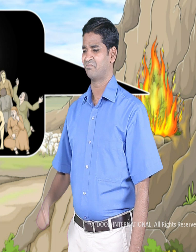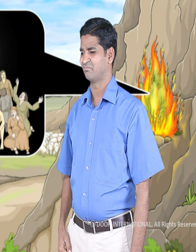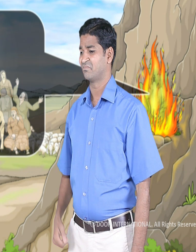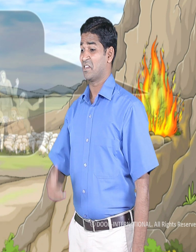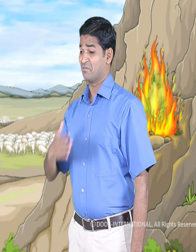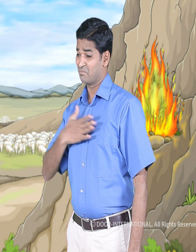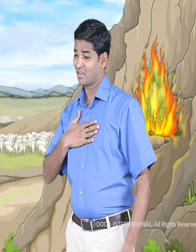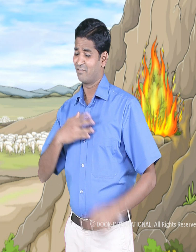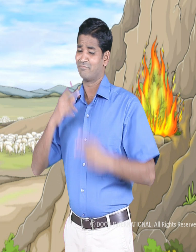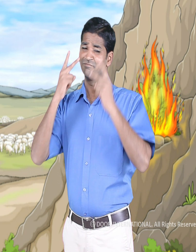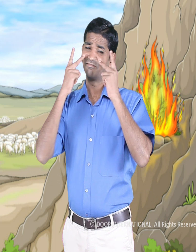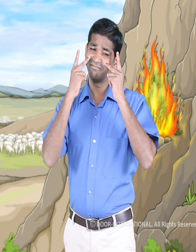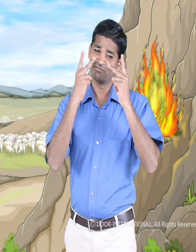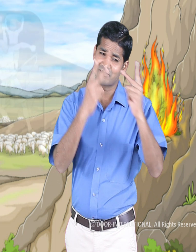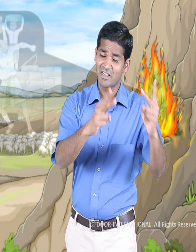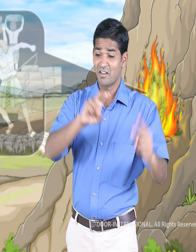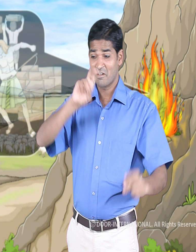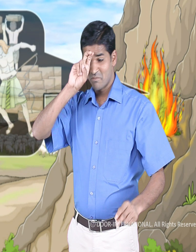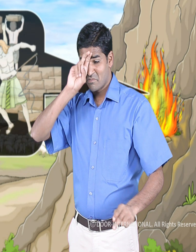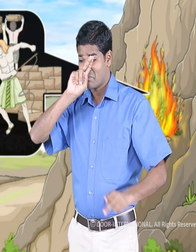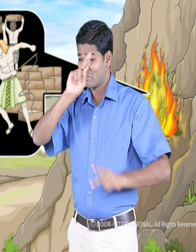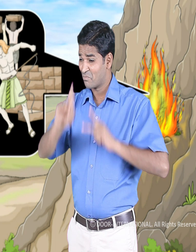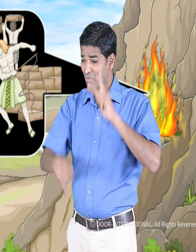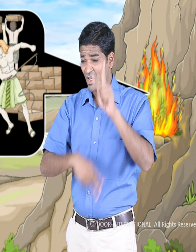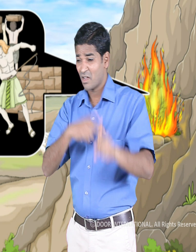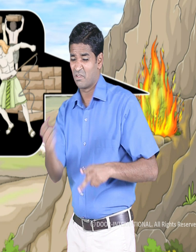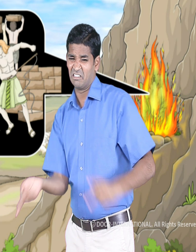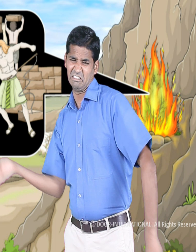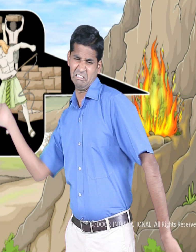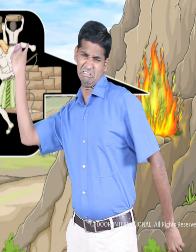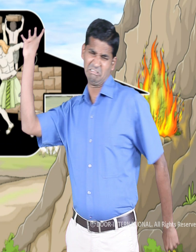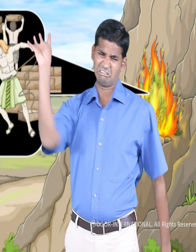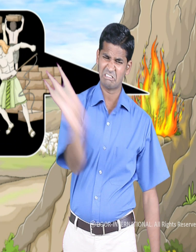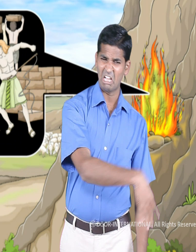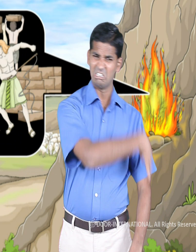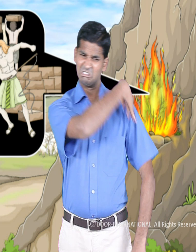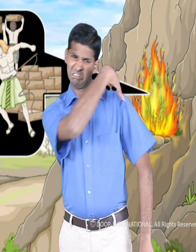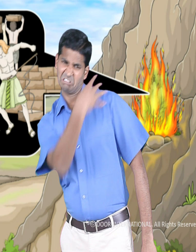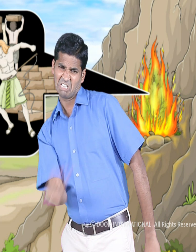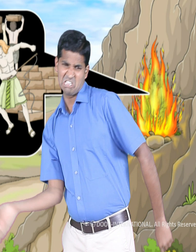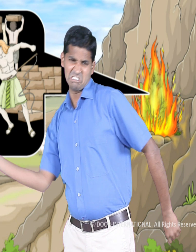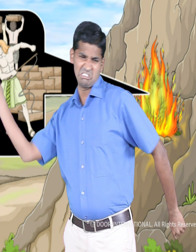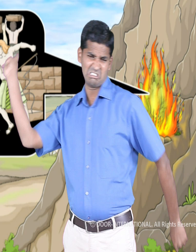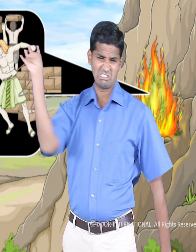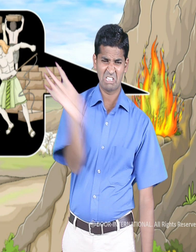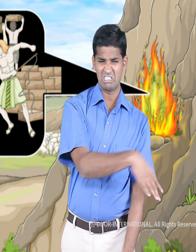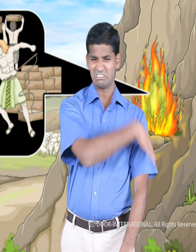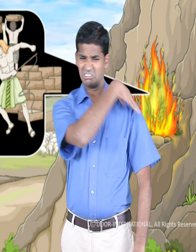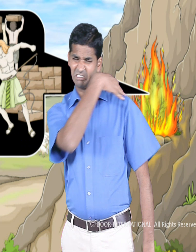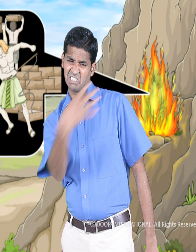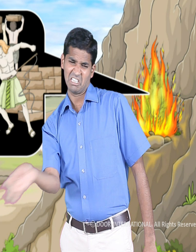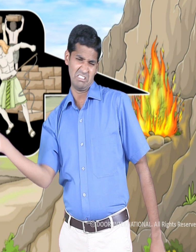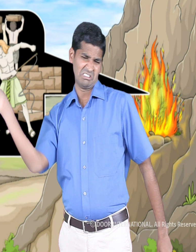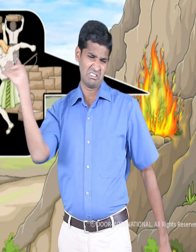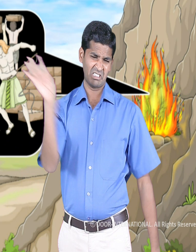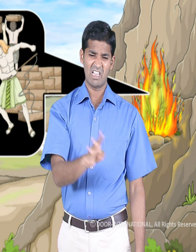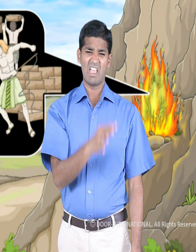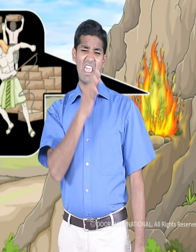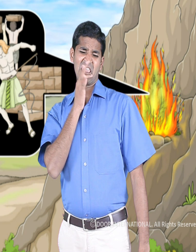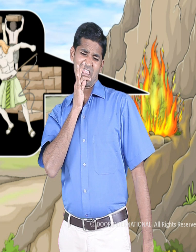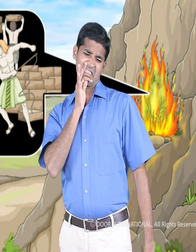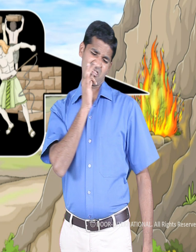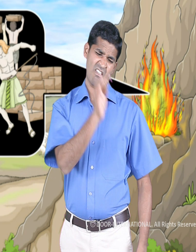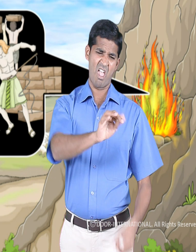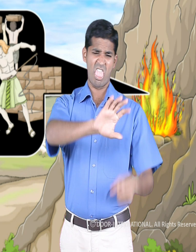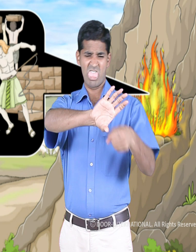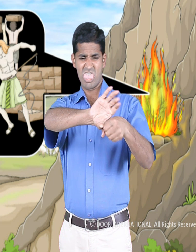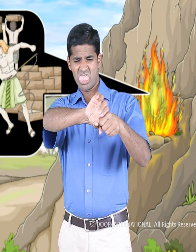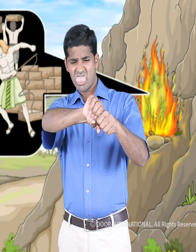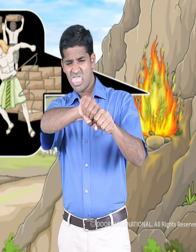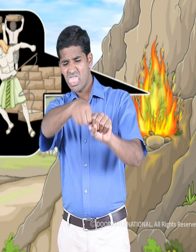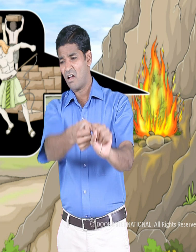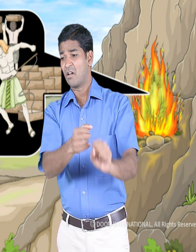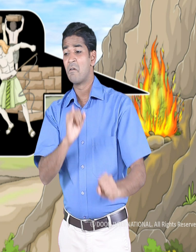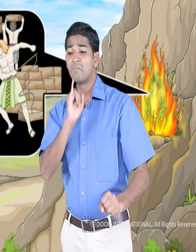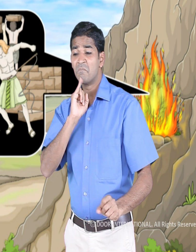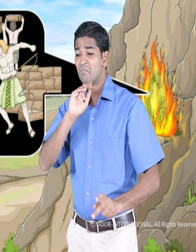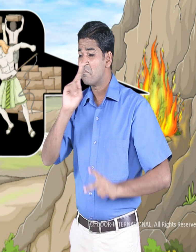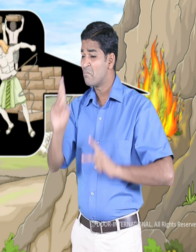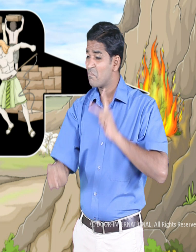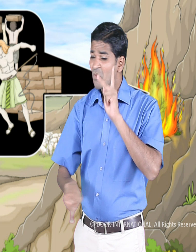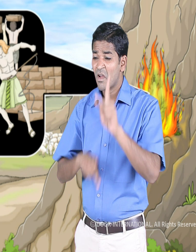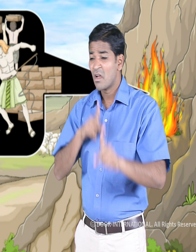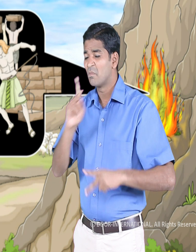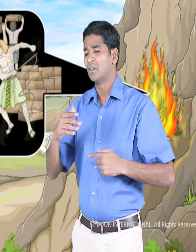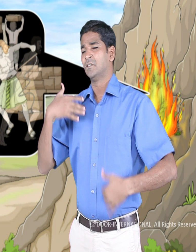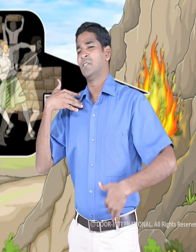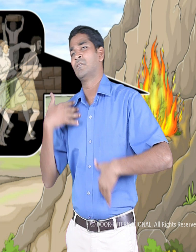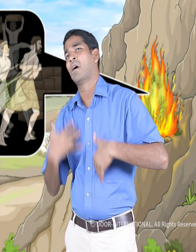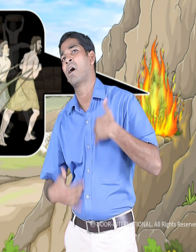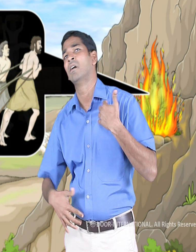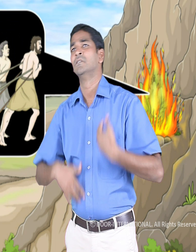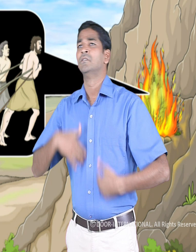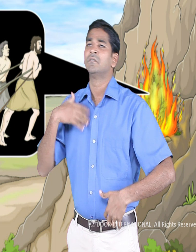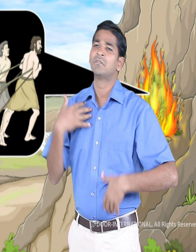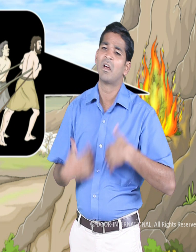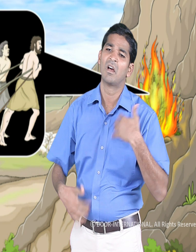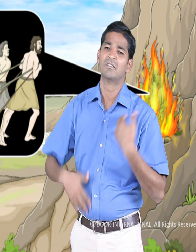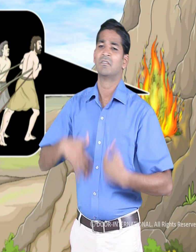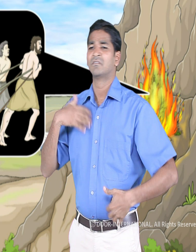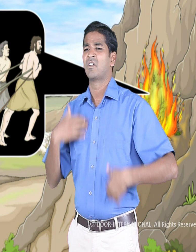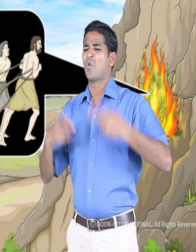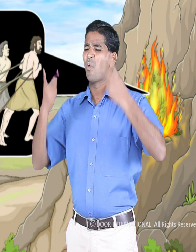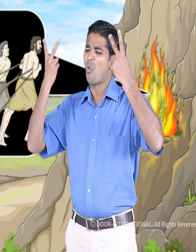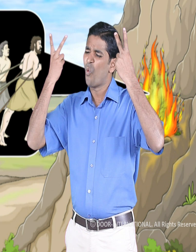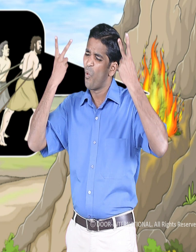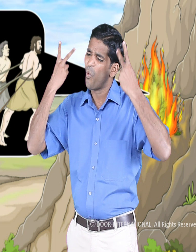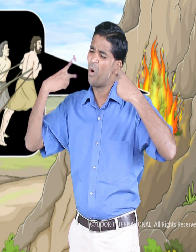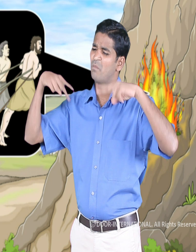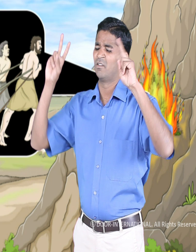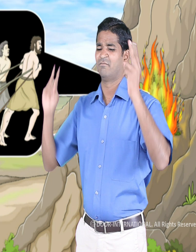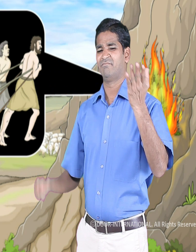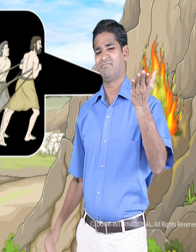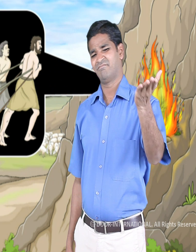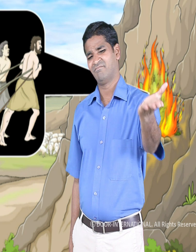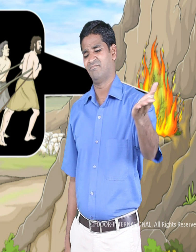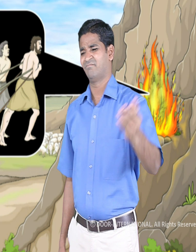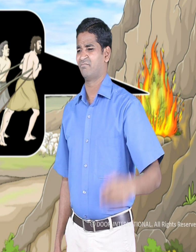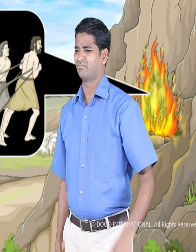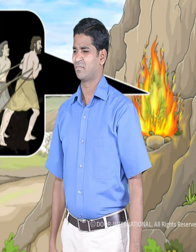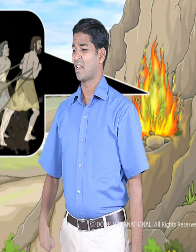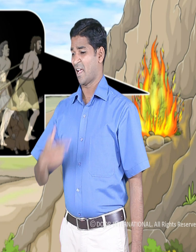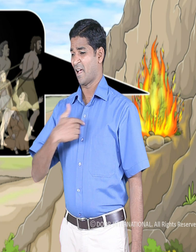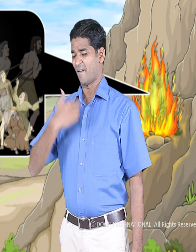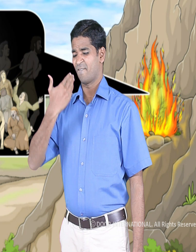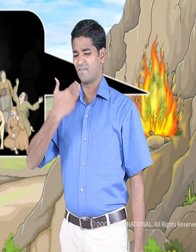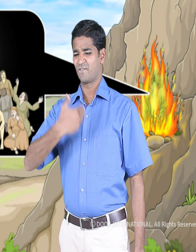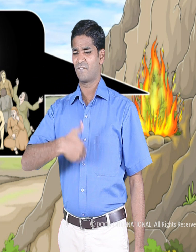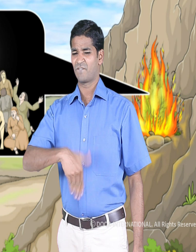I have heard them crying out because of their oppressors, and I am aware of their sufferings.